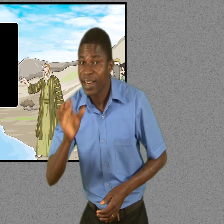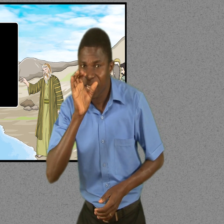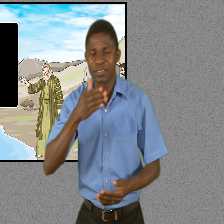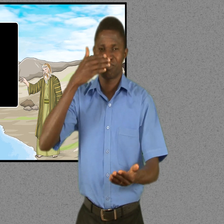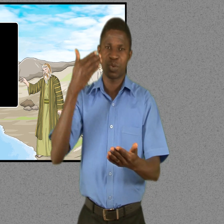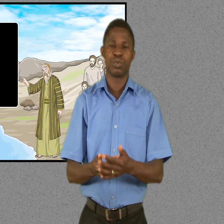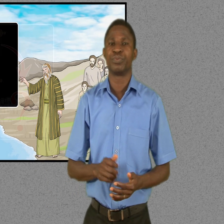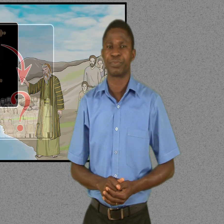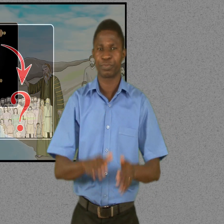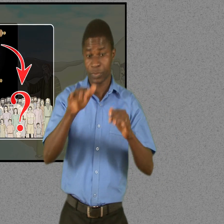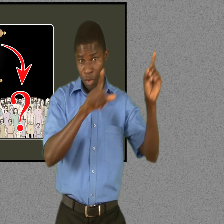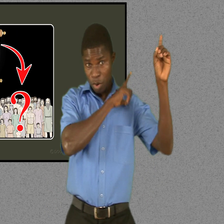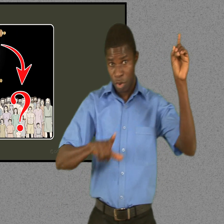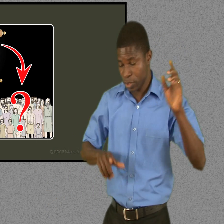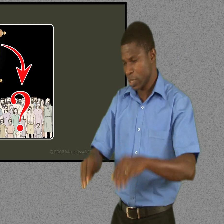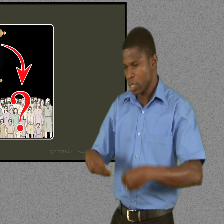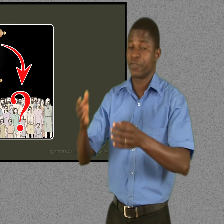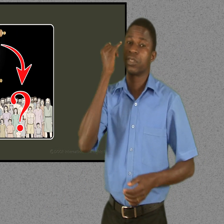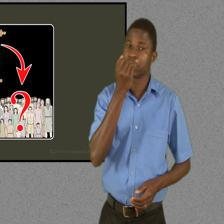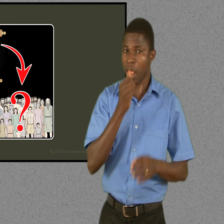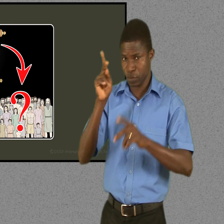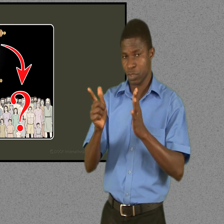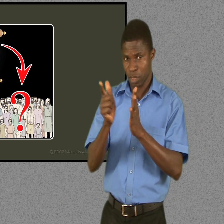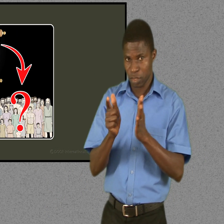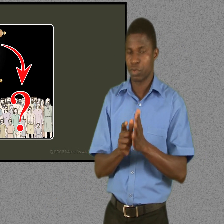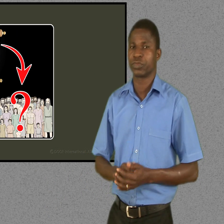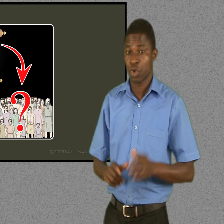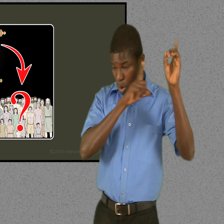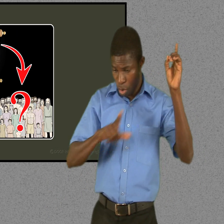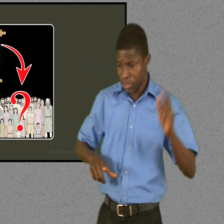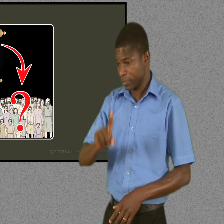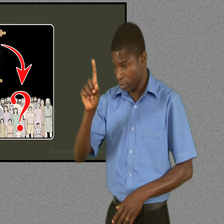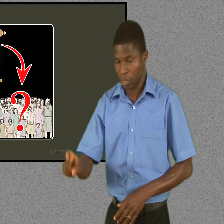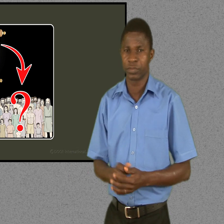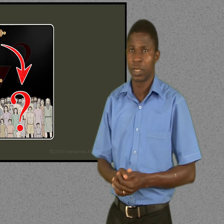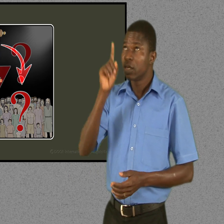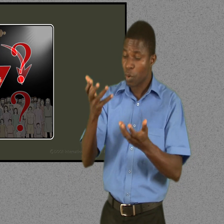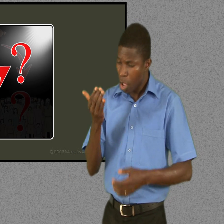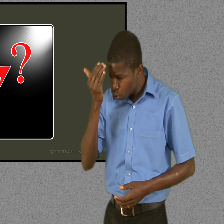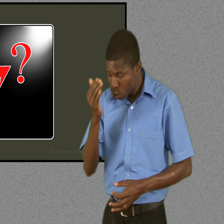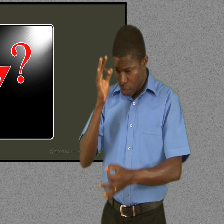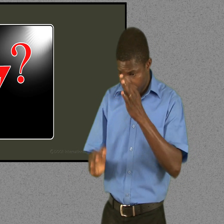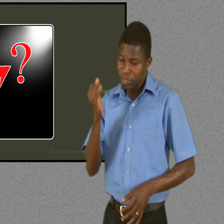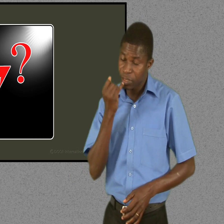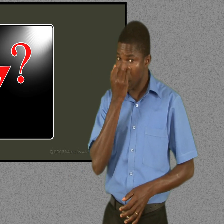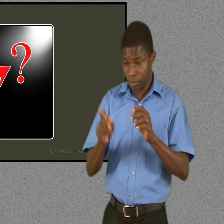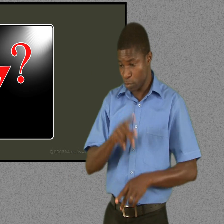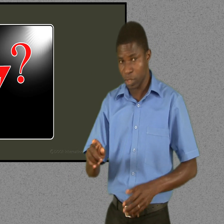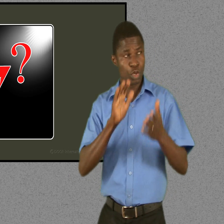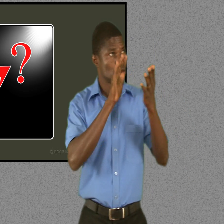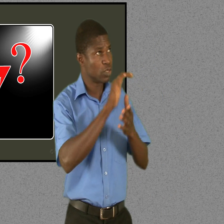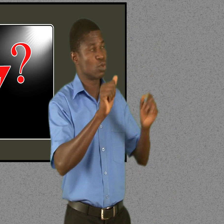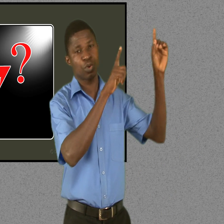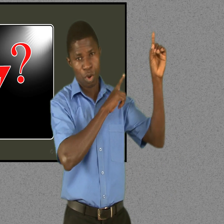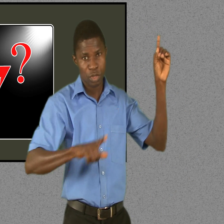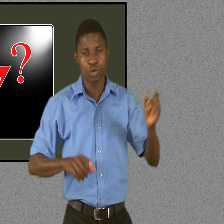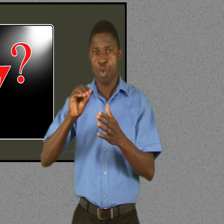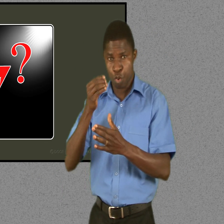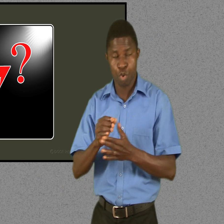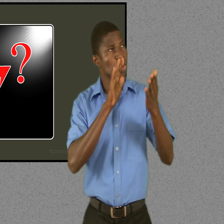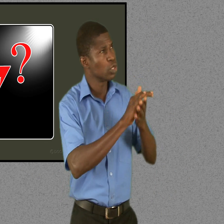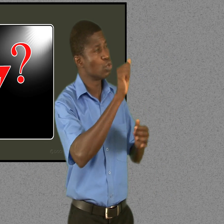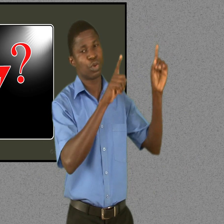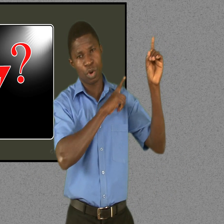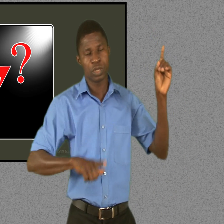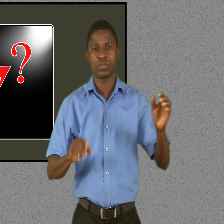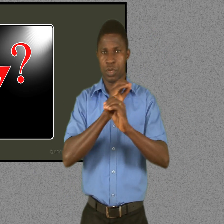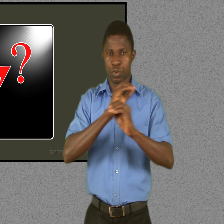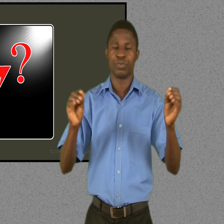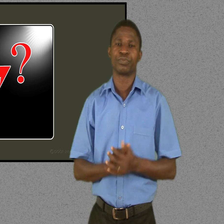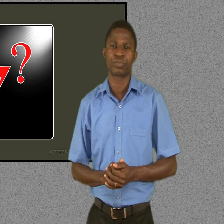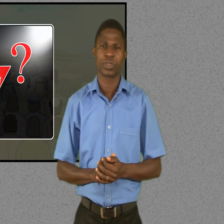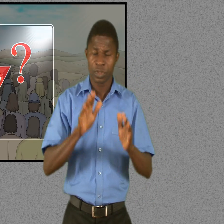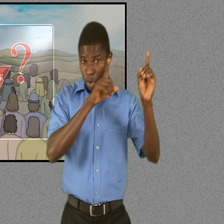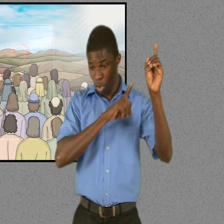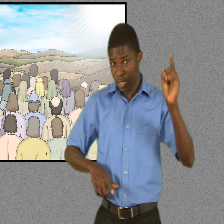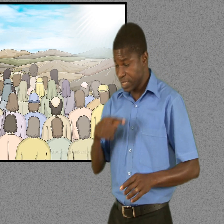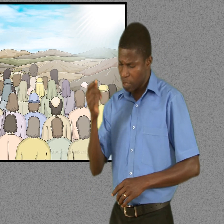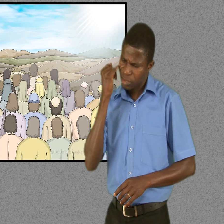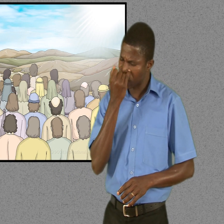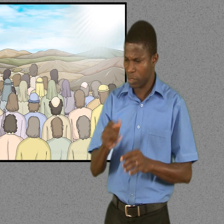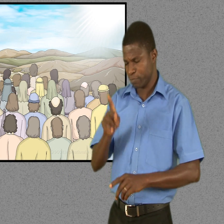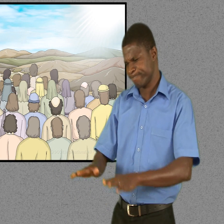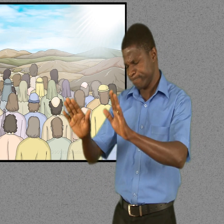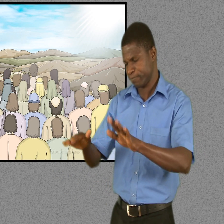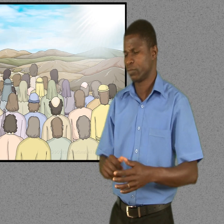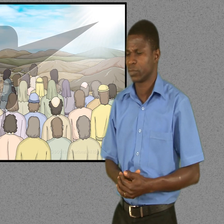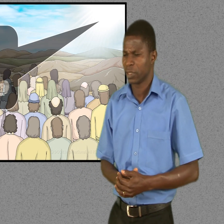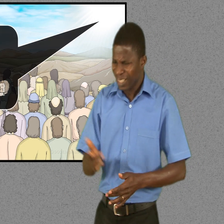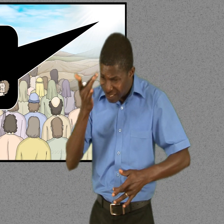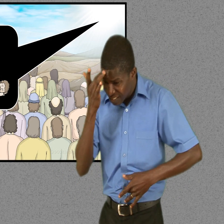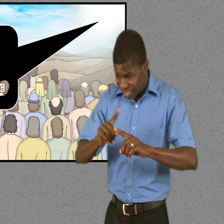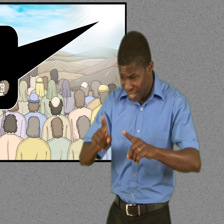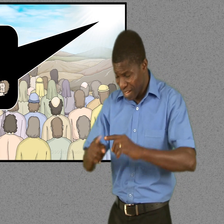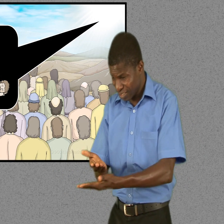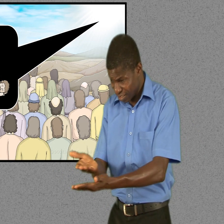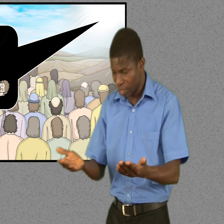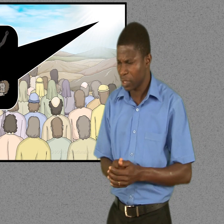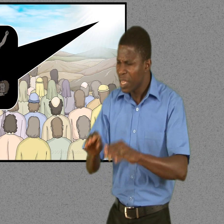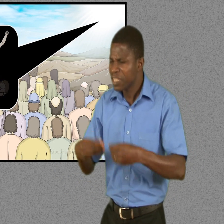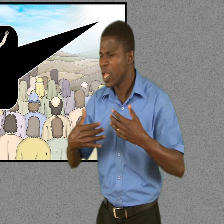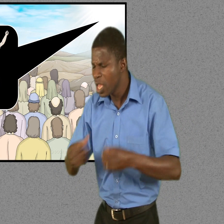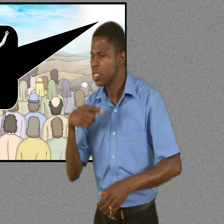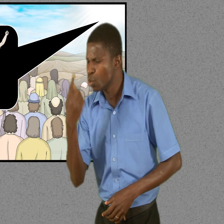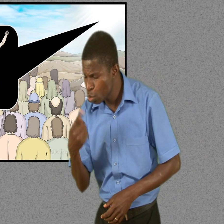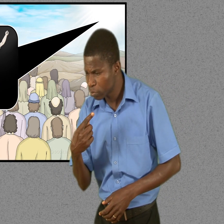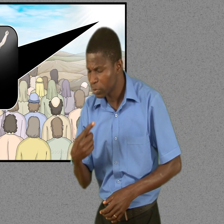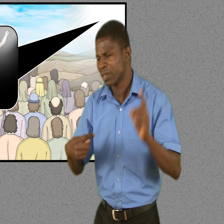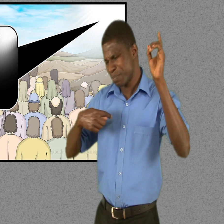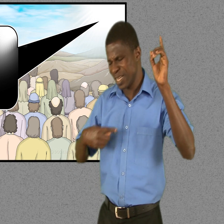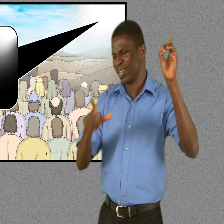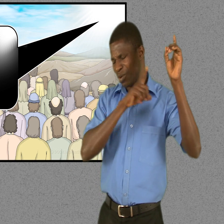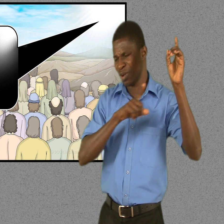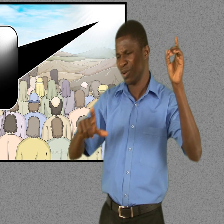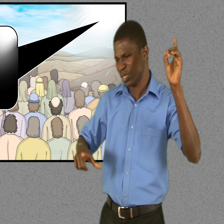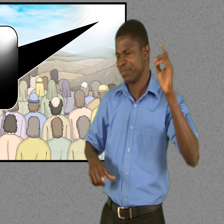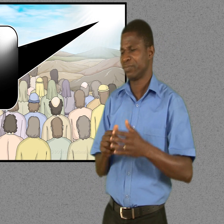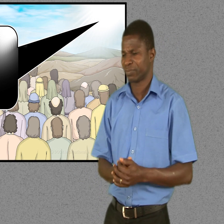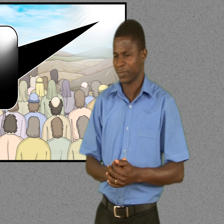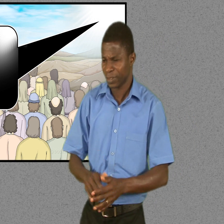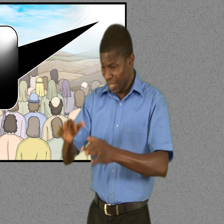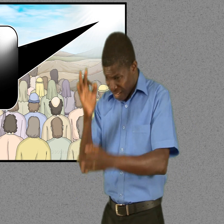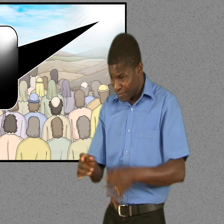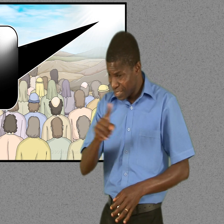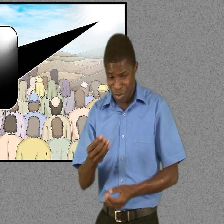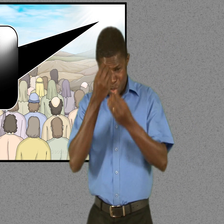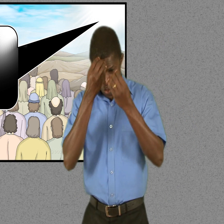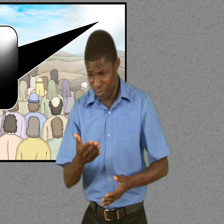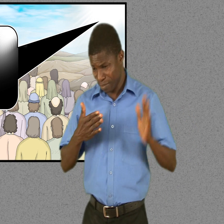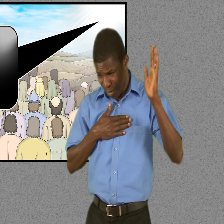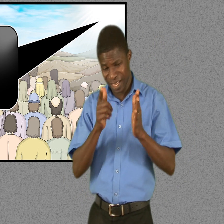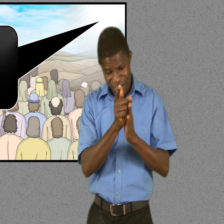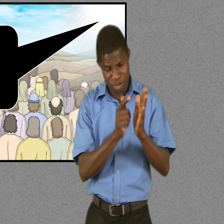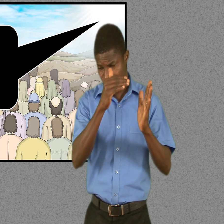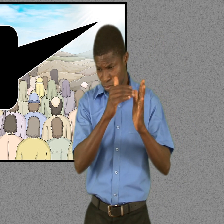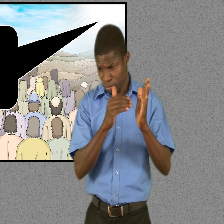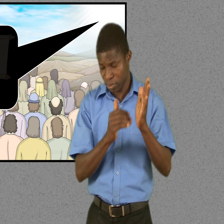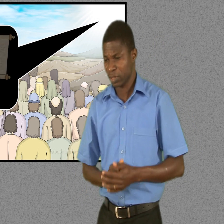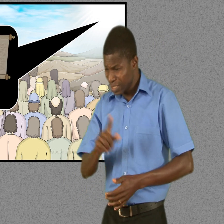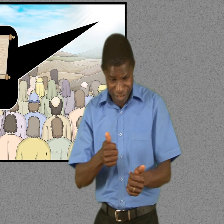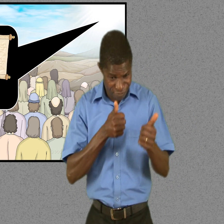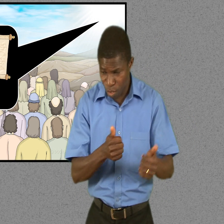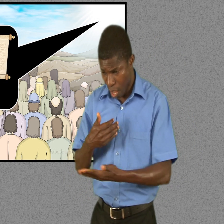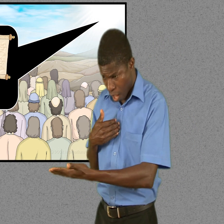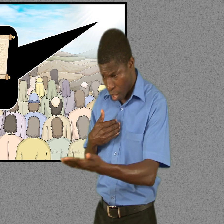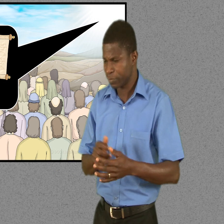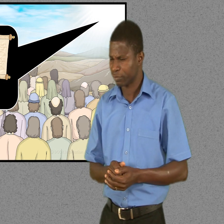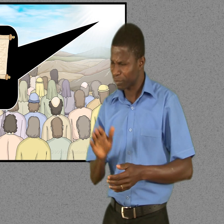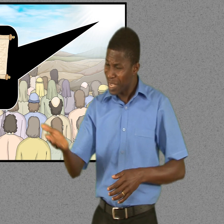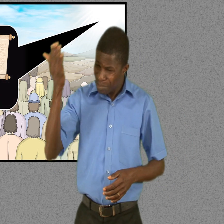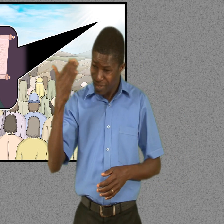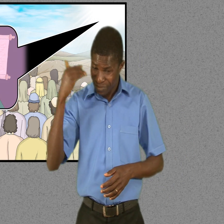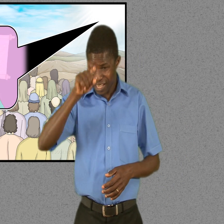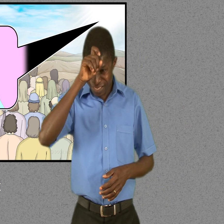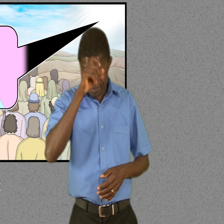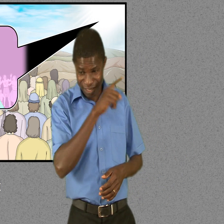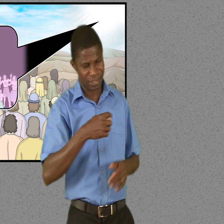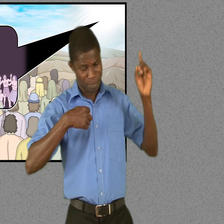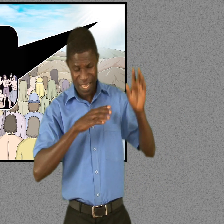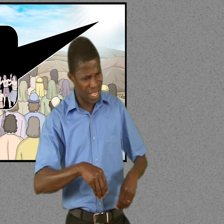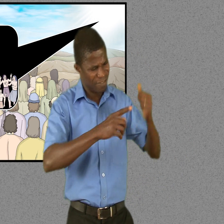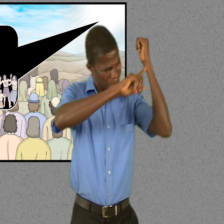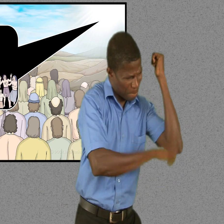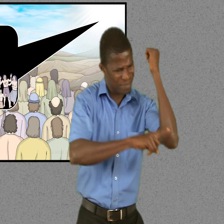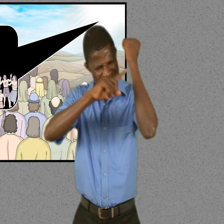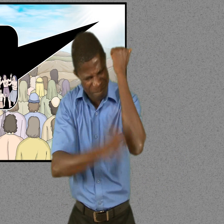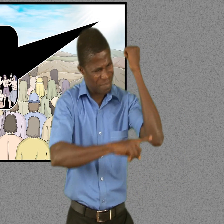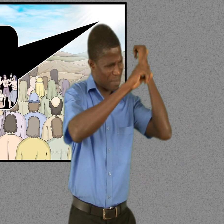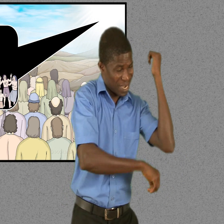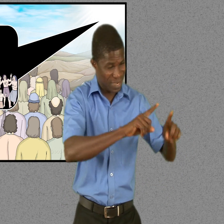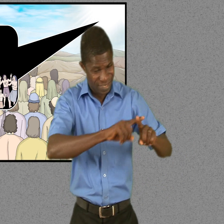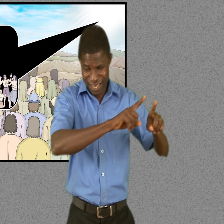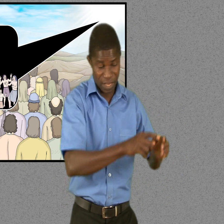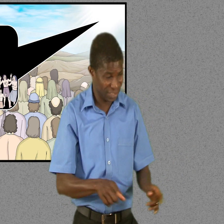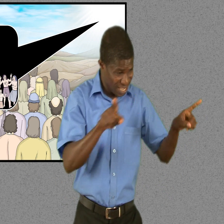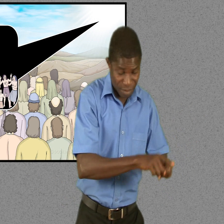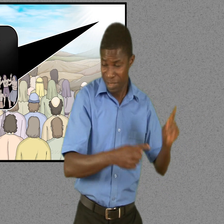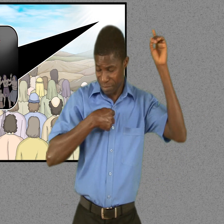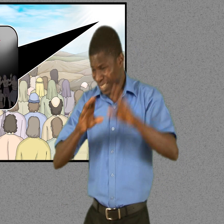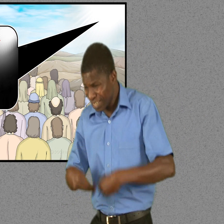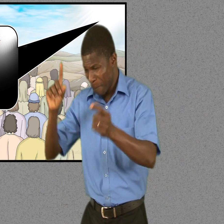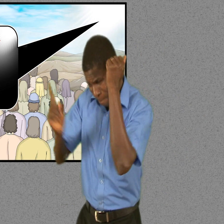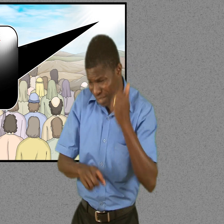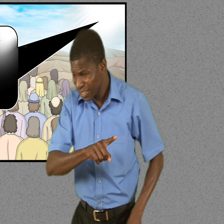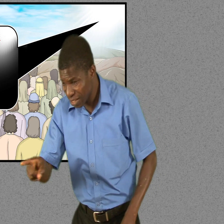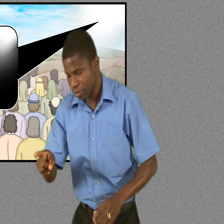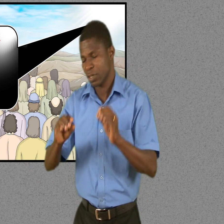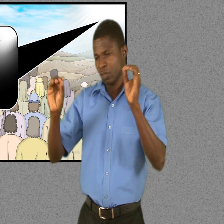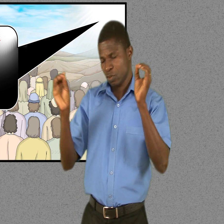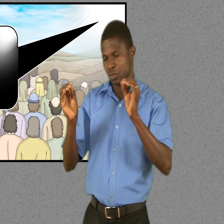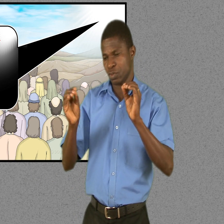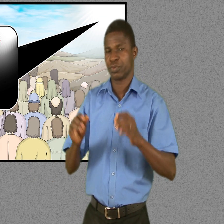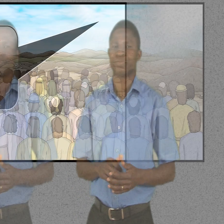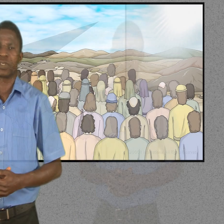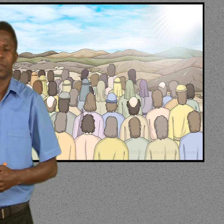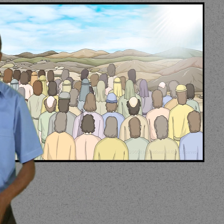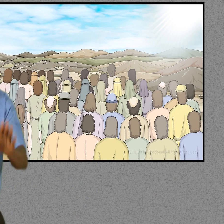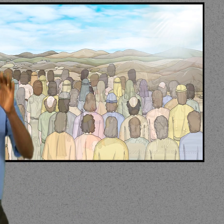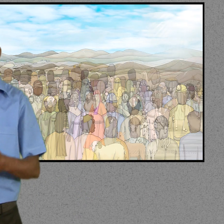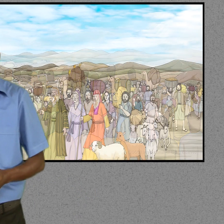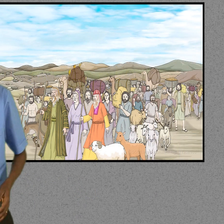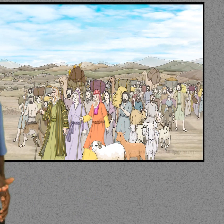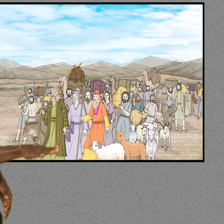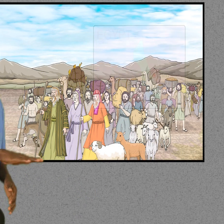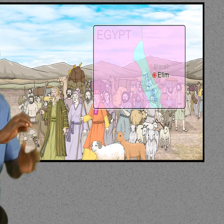There the LORD made for them a statute and an ordinance, and there He tested them, saying, “If you will listen carefully to the voice of the LORD your God, and do what is right in His eyes, and pay attention to His commands, and keep all His statutes, then I will not bring on you any of the diseases I inflicted on the Egyptians.